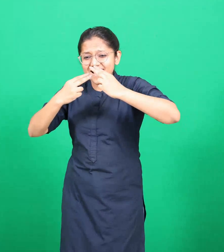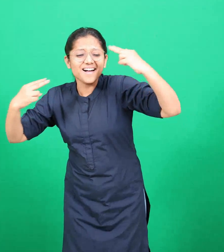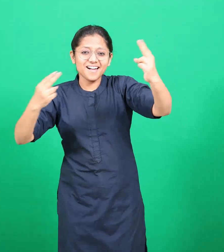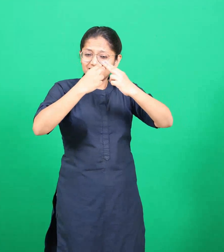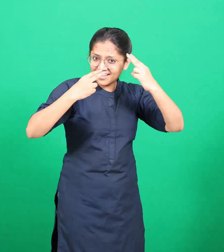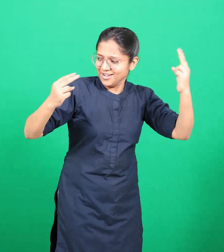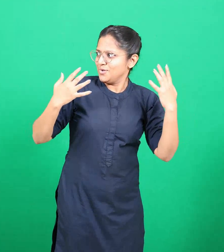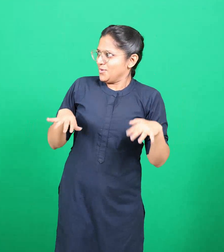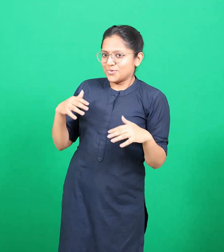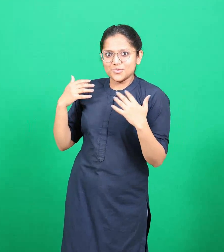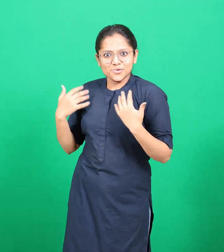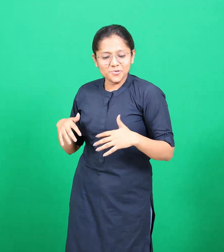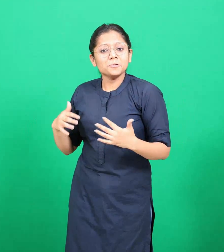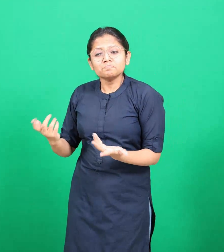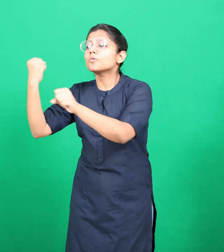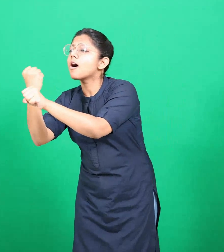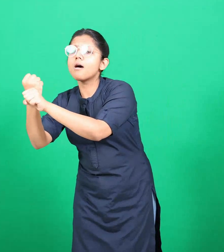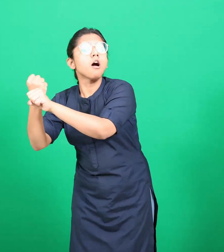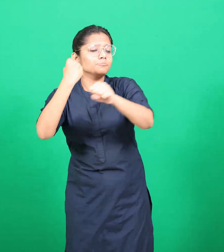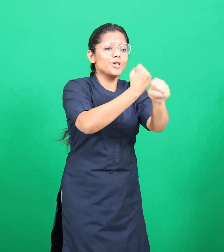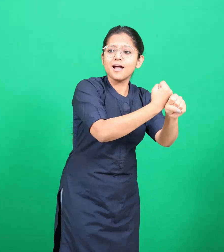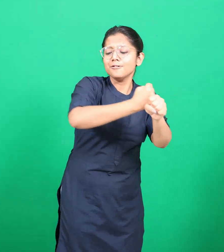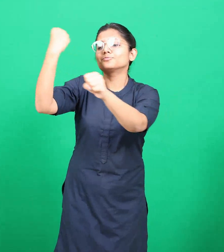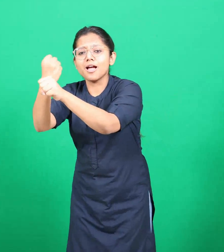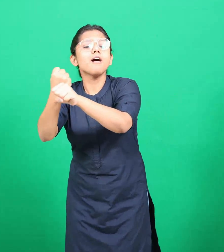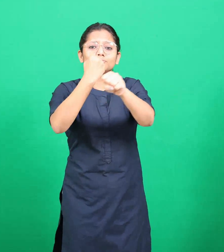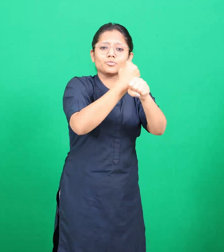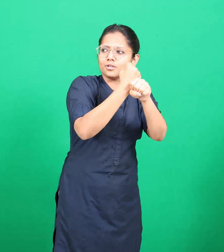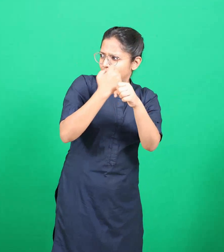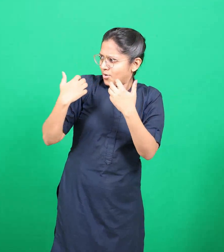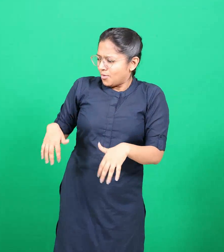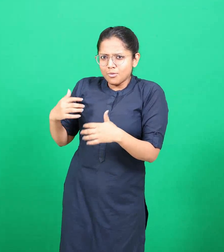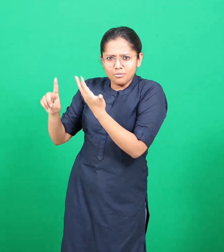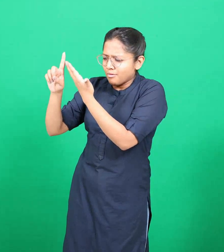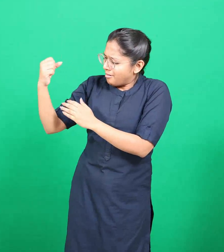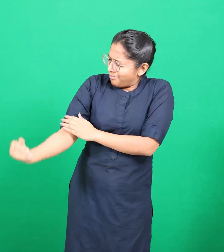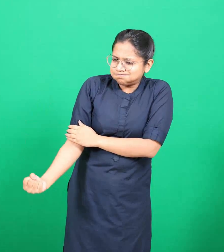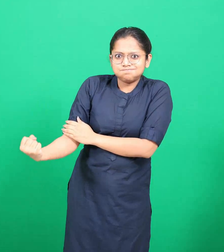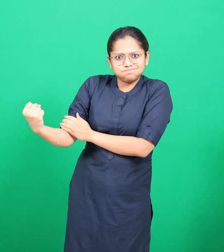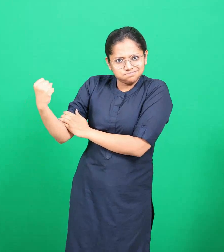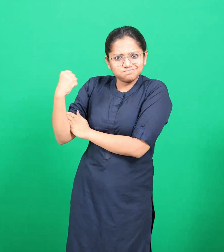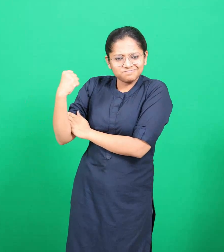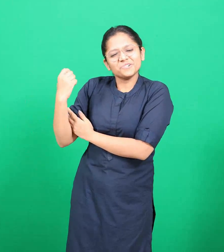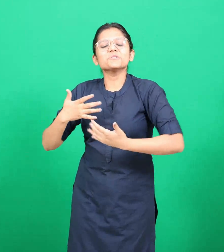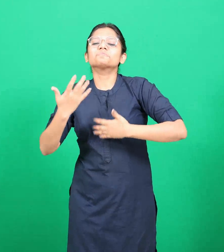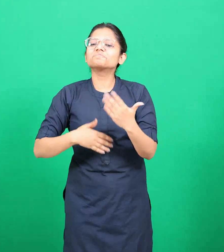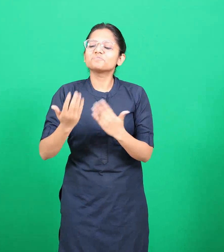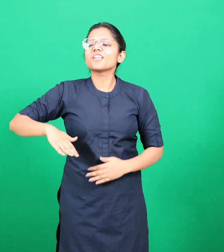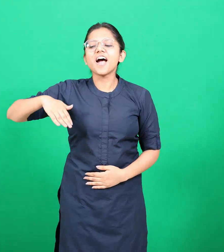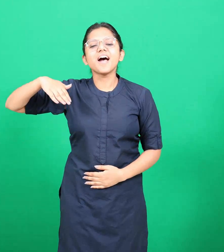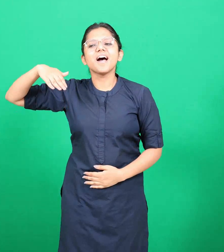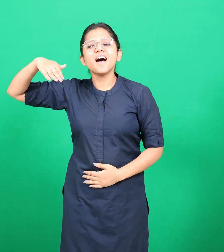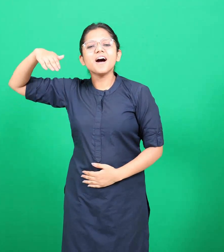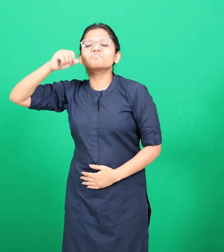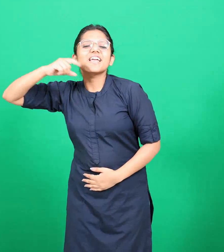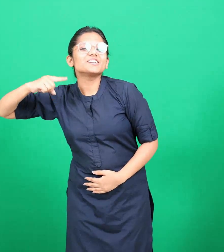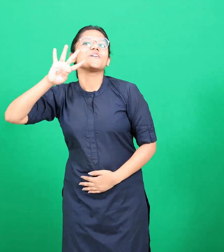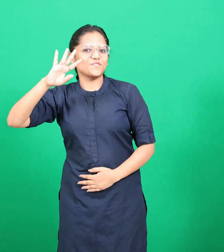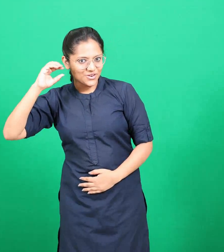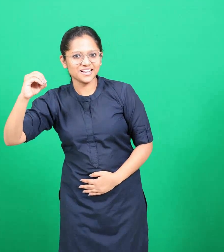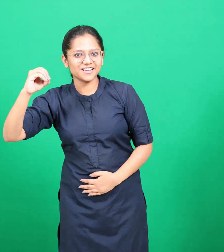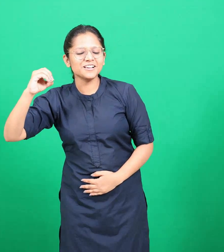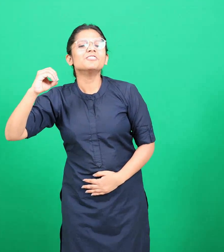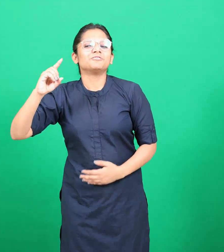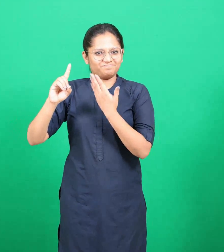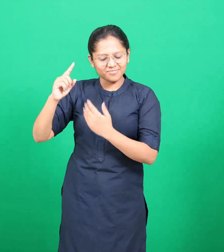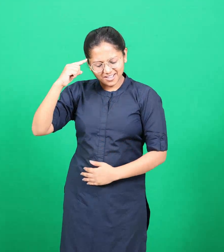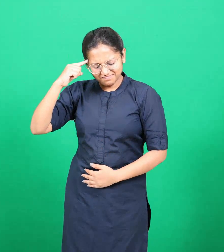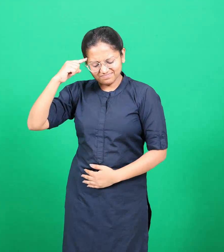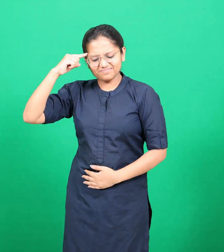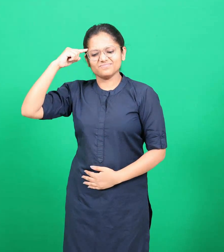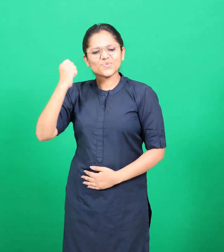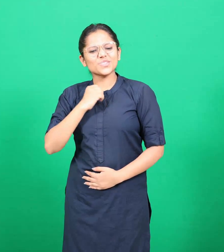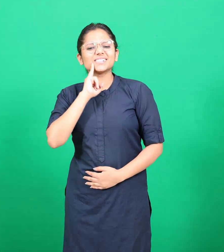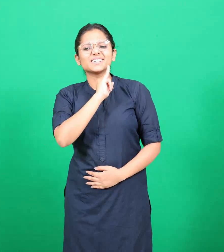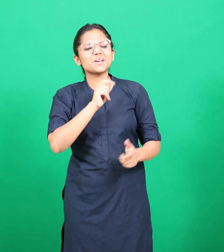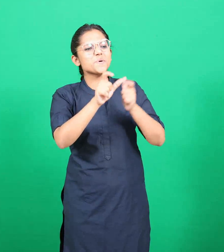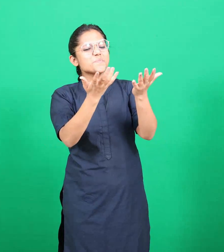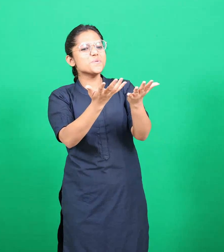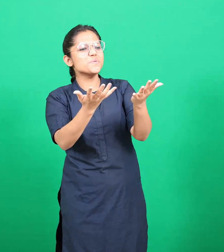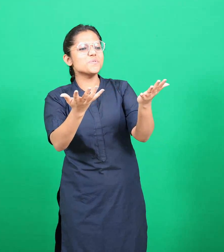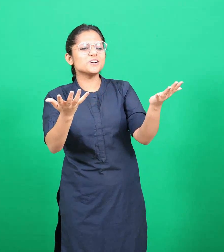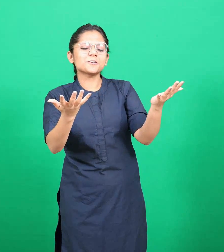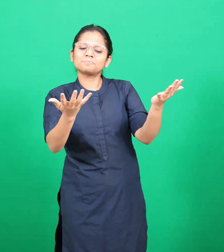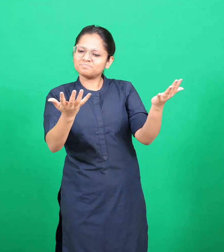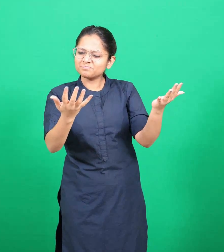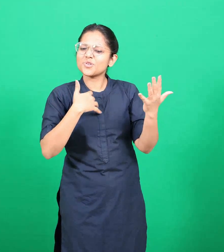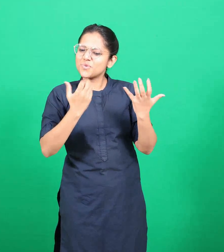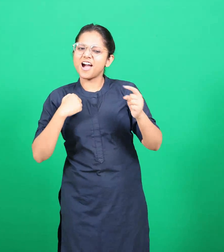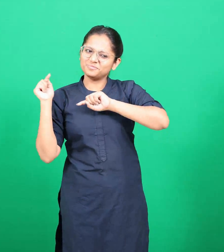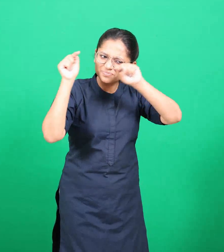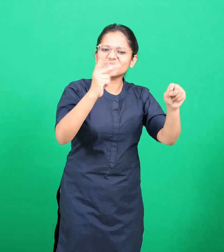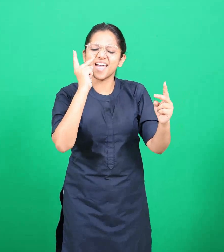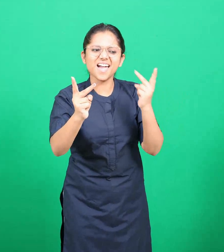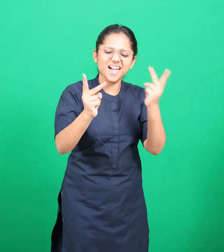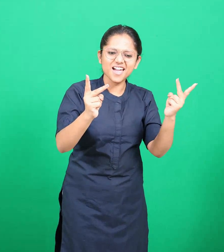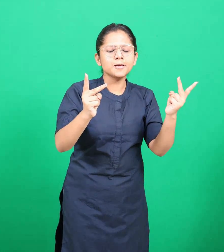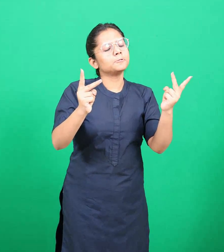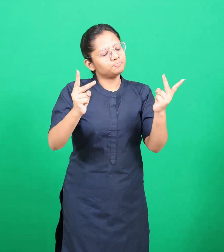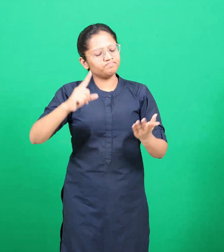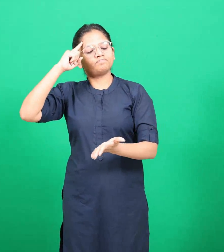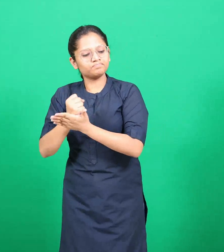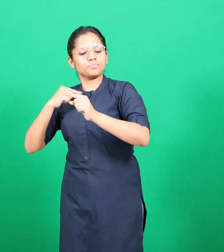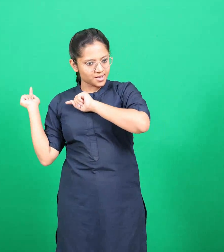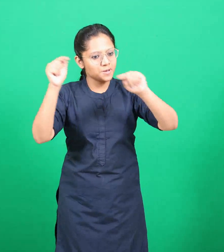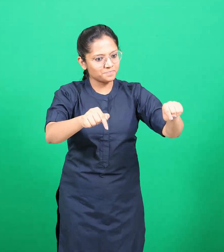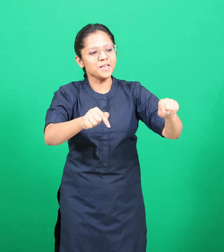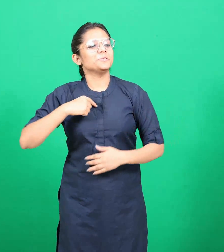When Moses was forty years old, he decided to visit his brothers, the children of Israel.